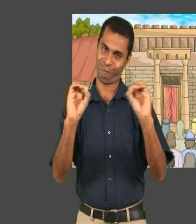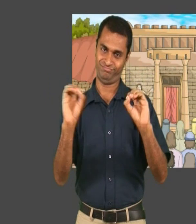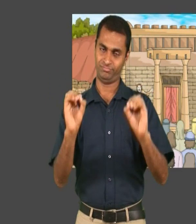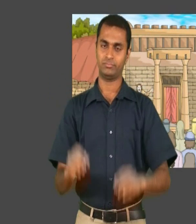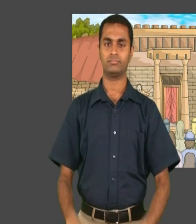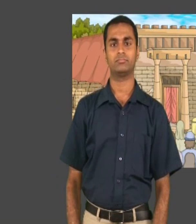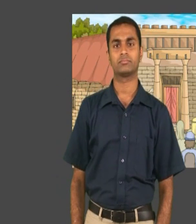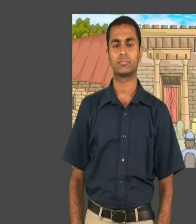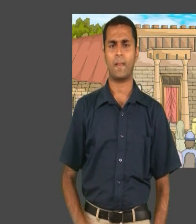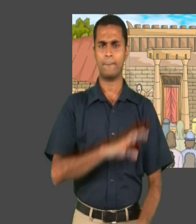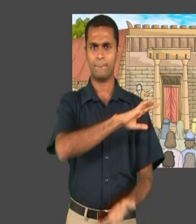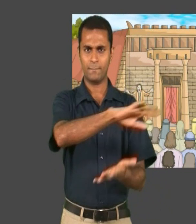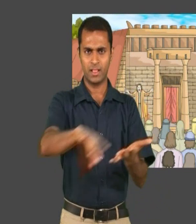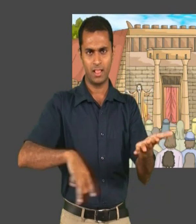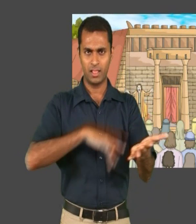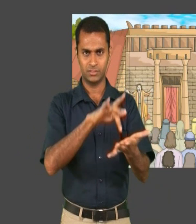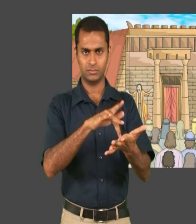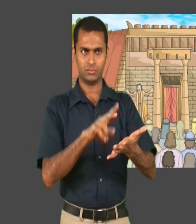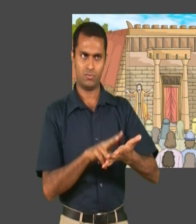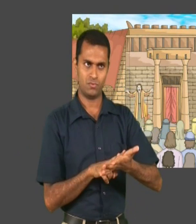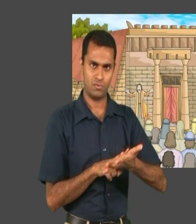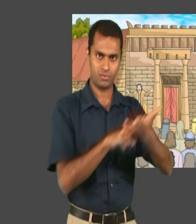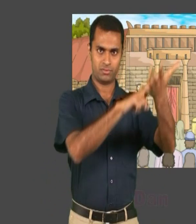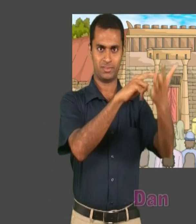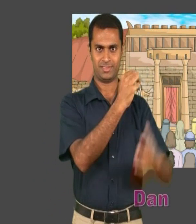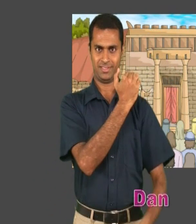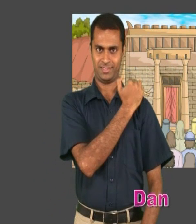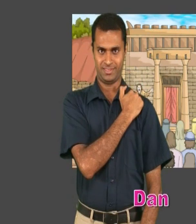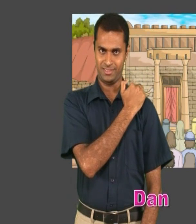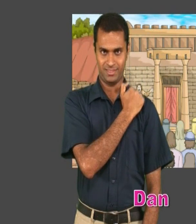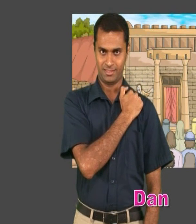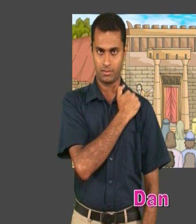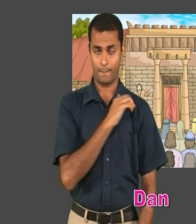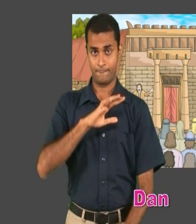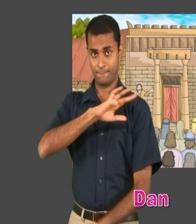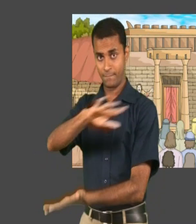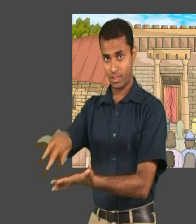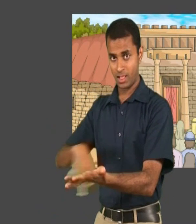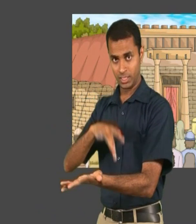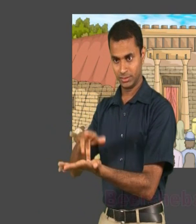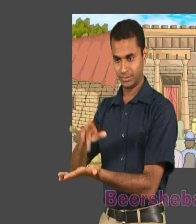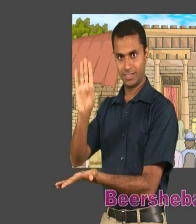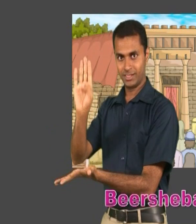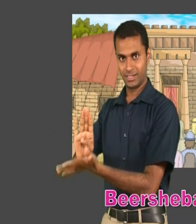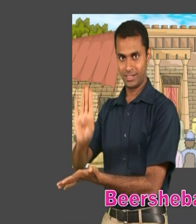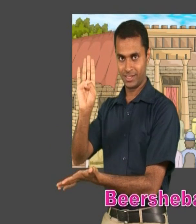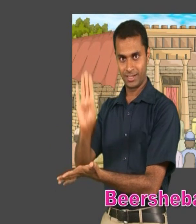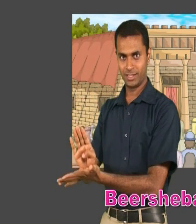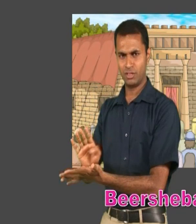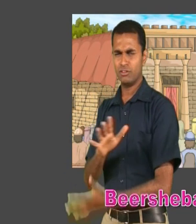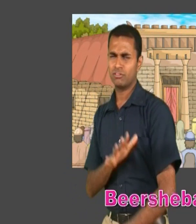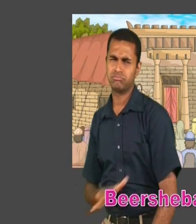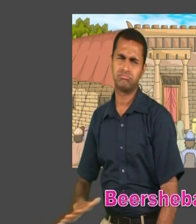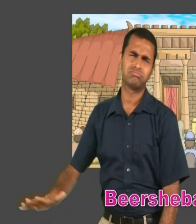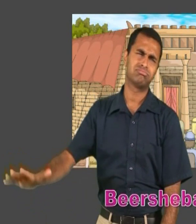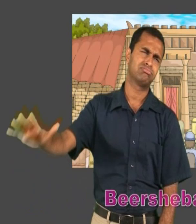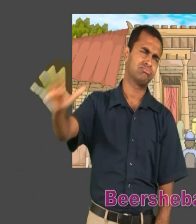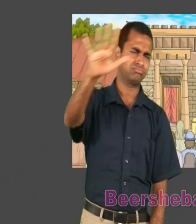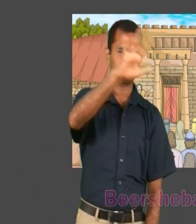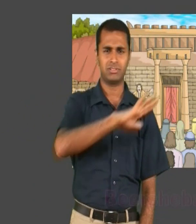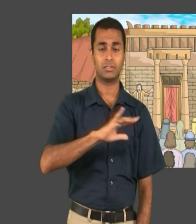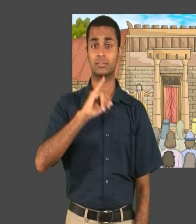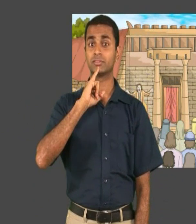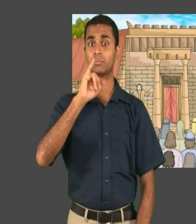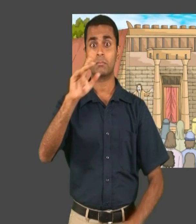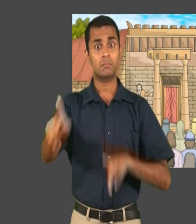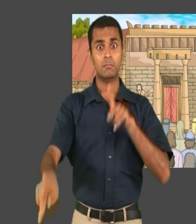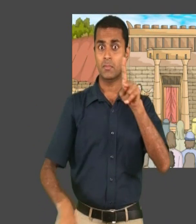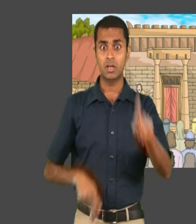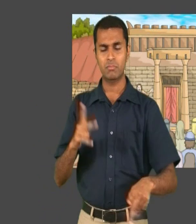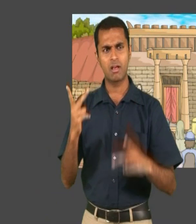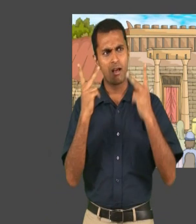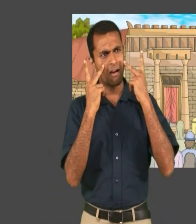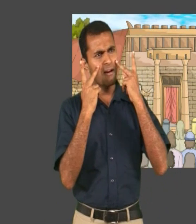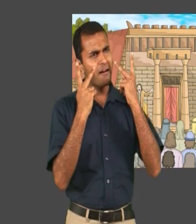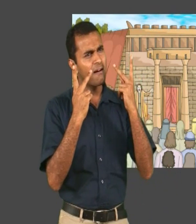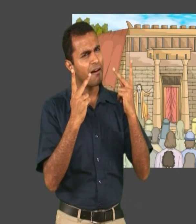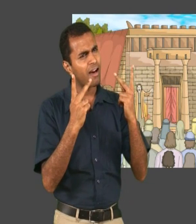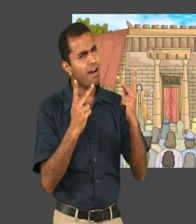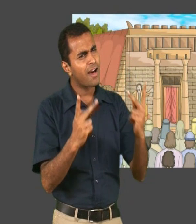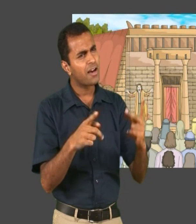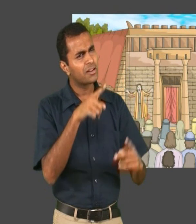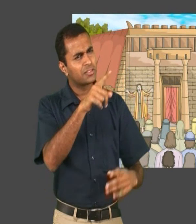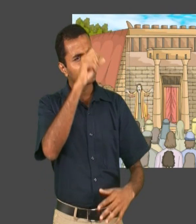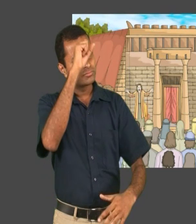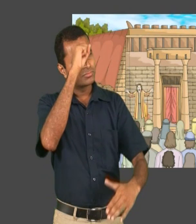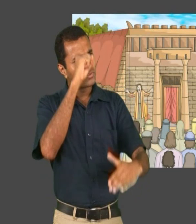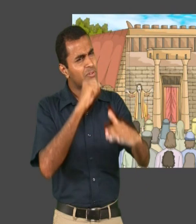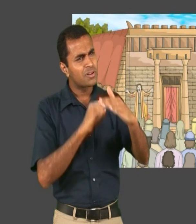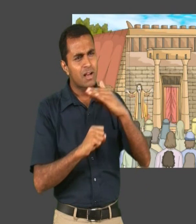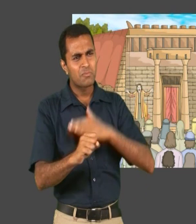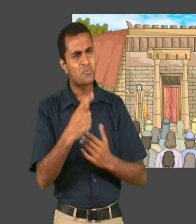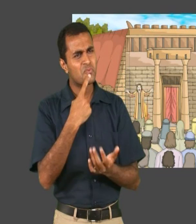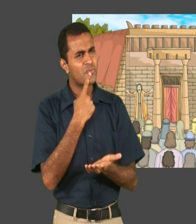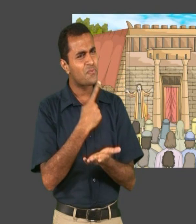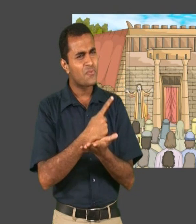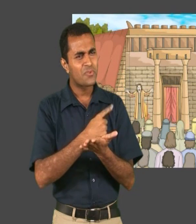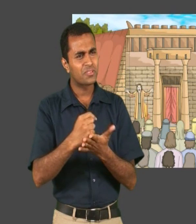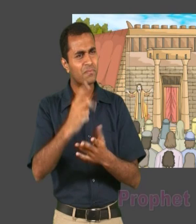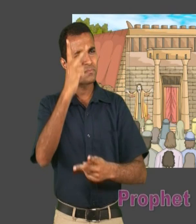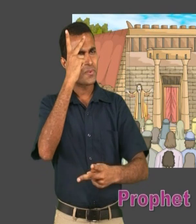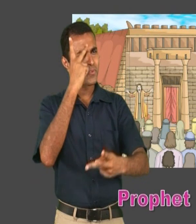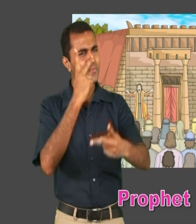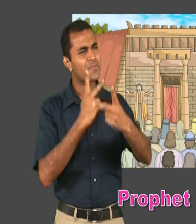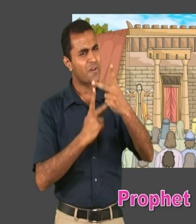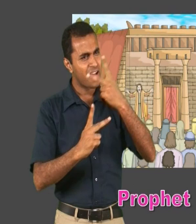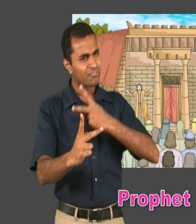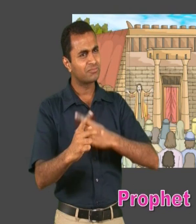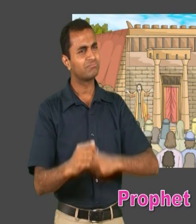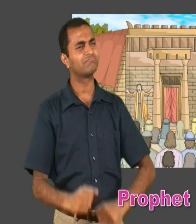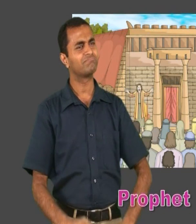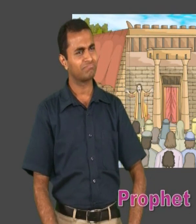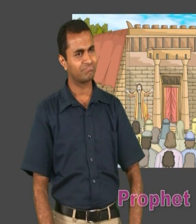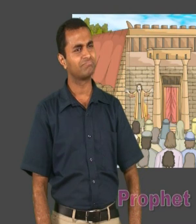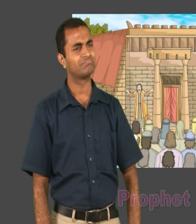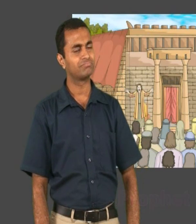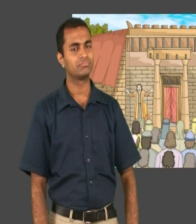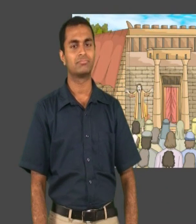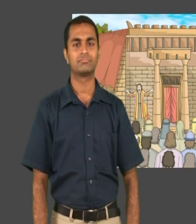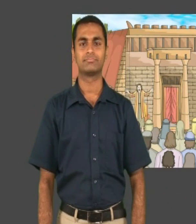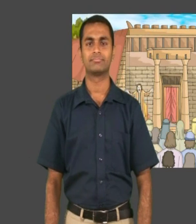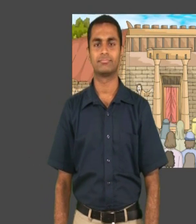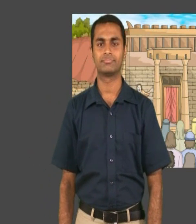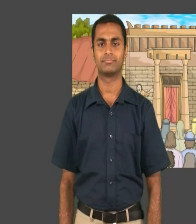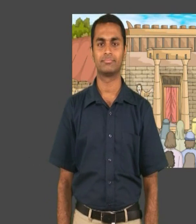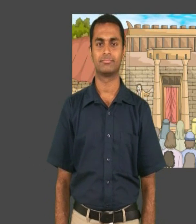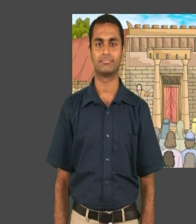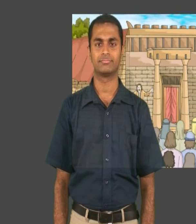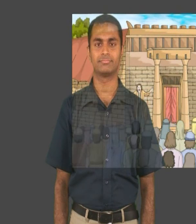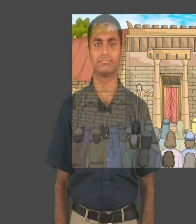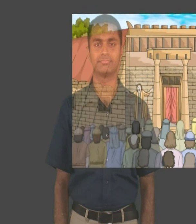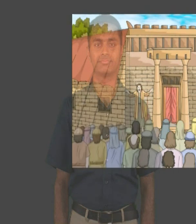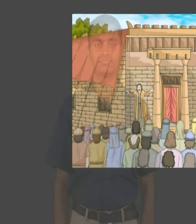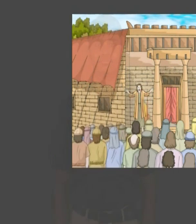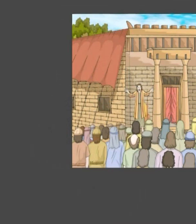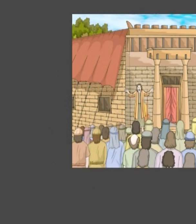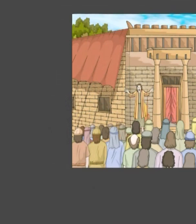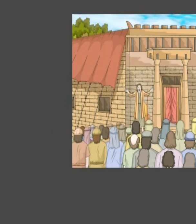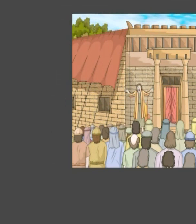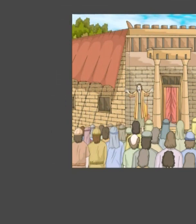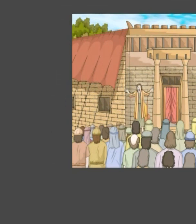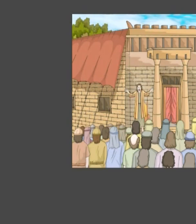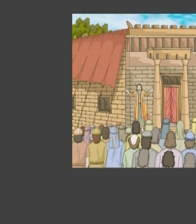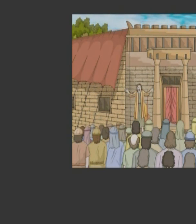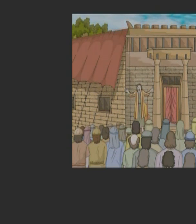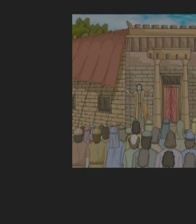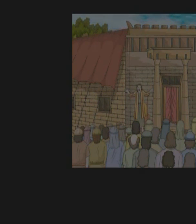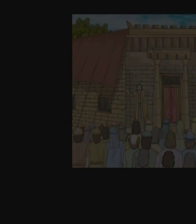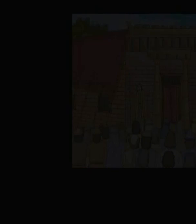And the LORD continued to appear at Shiloh, because there He revealed Himself to Samuel by His word.